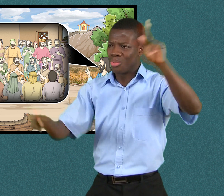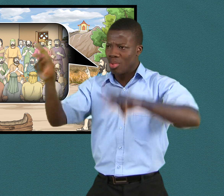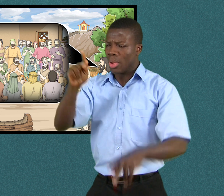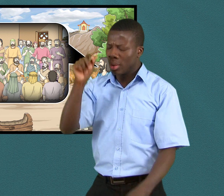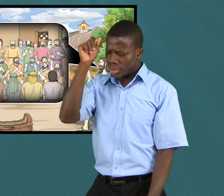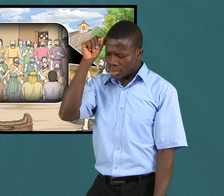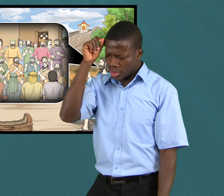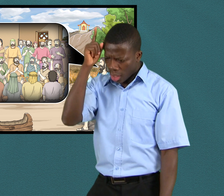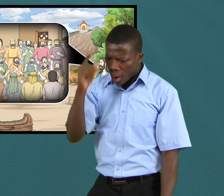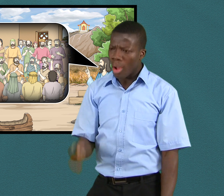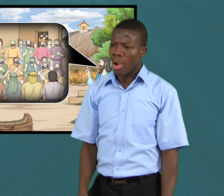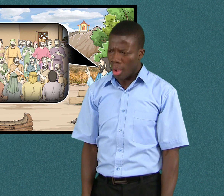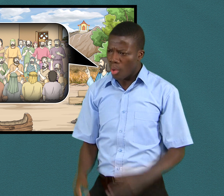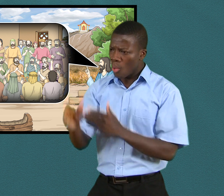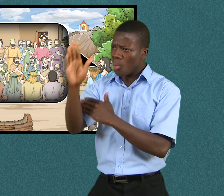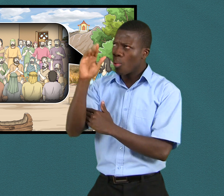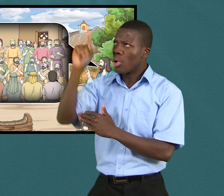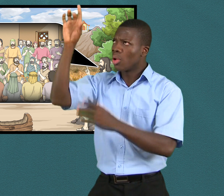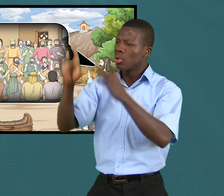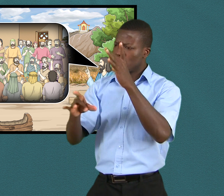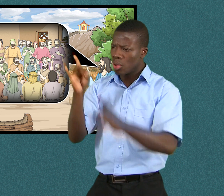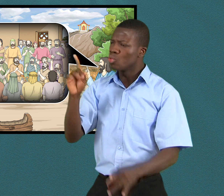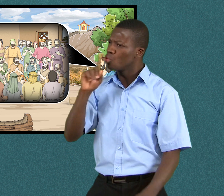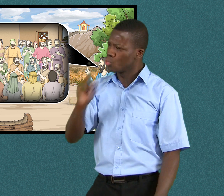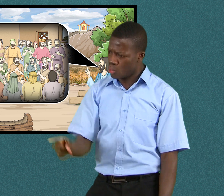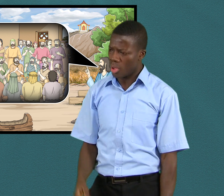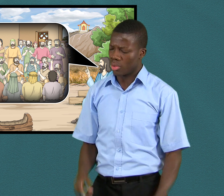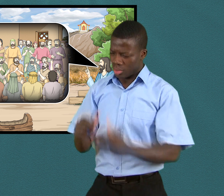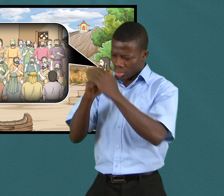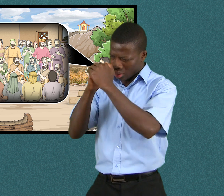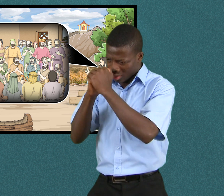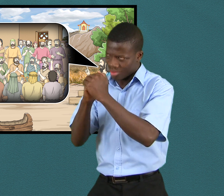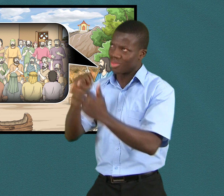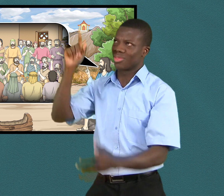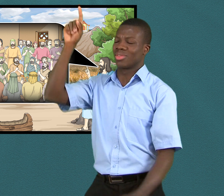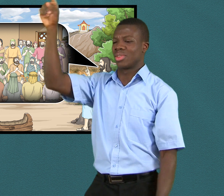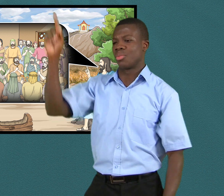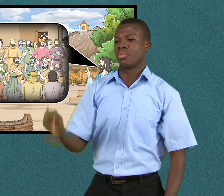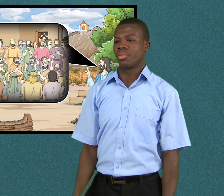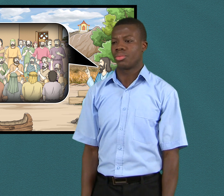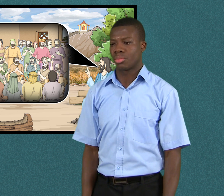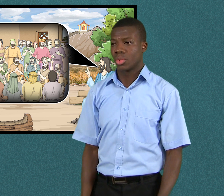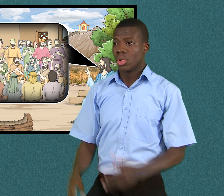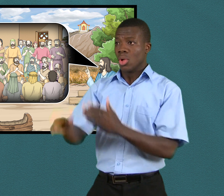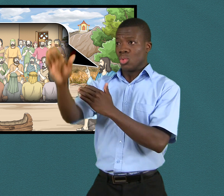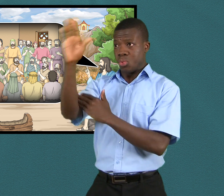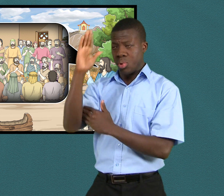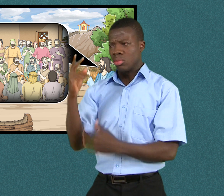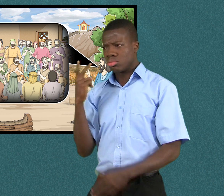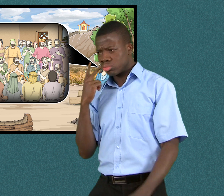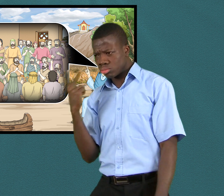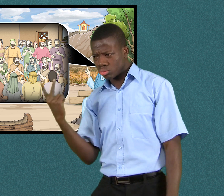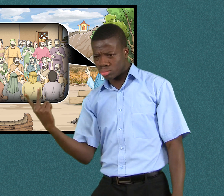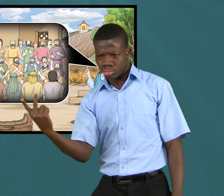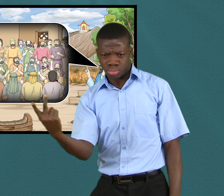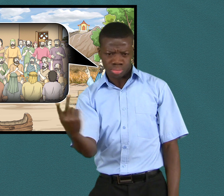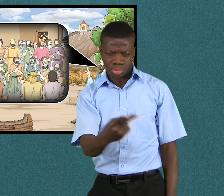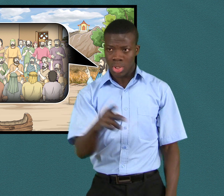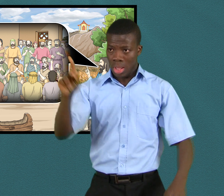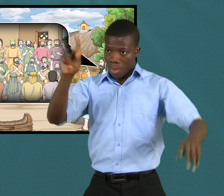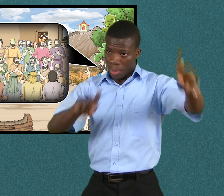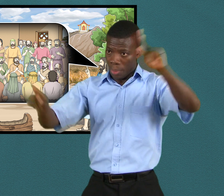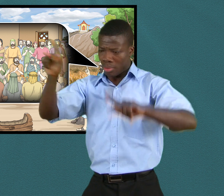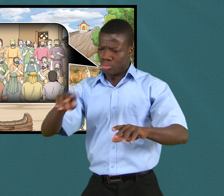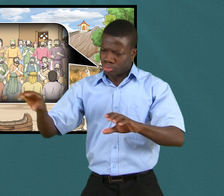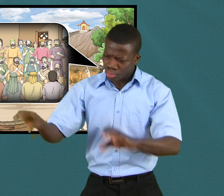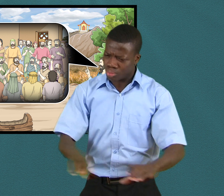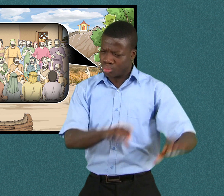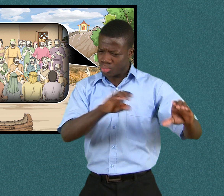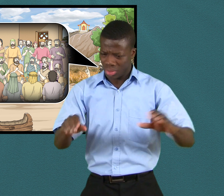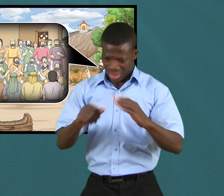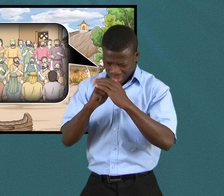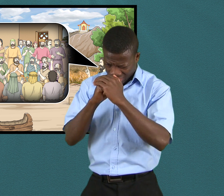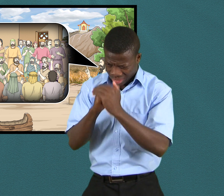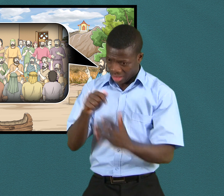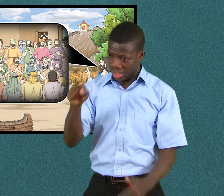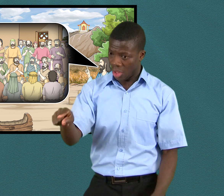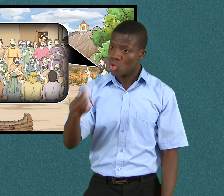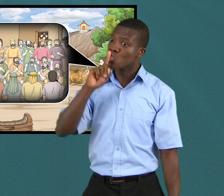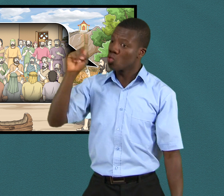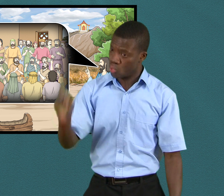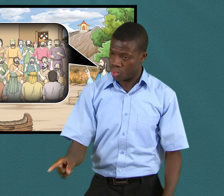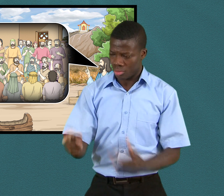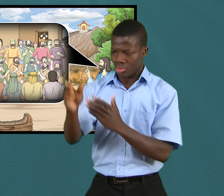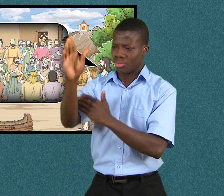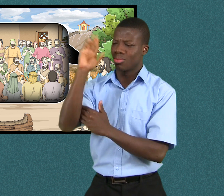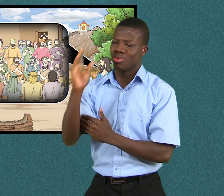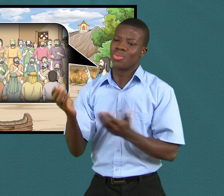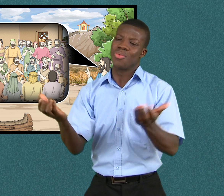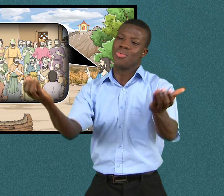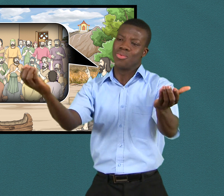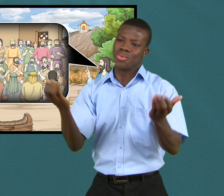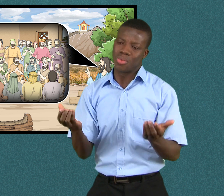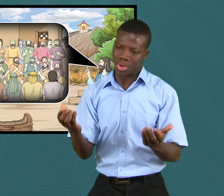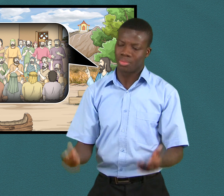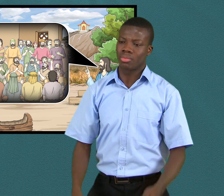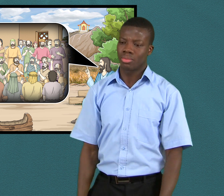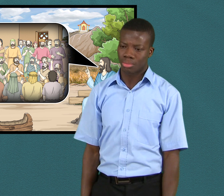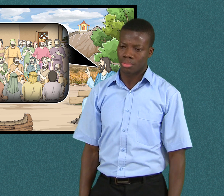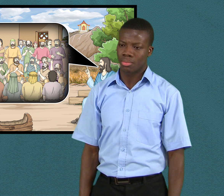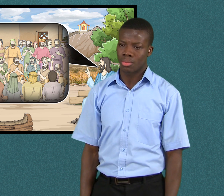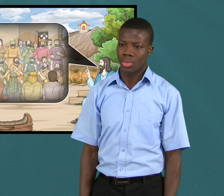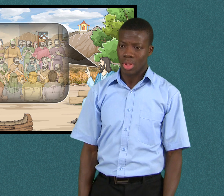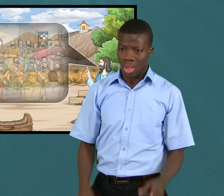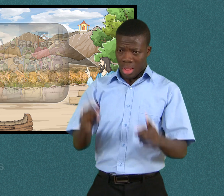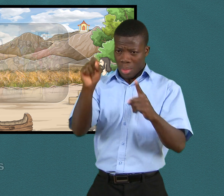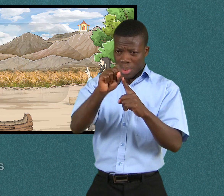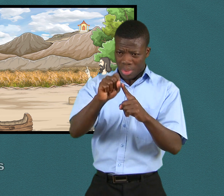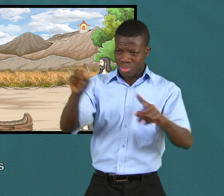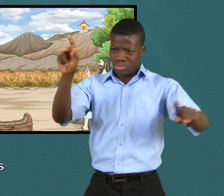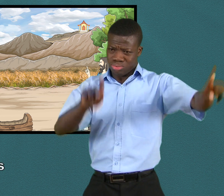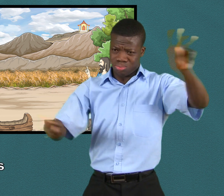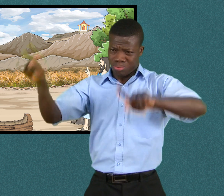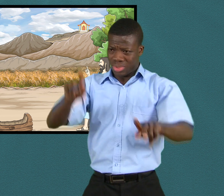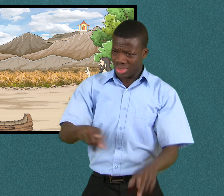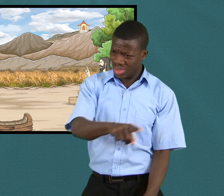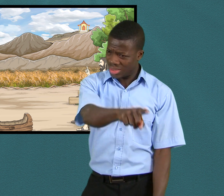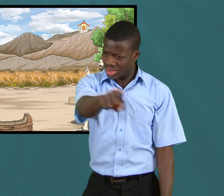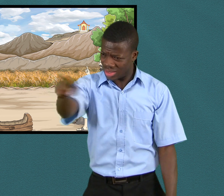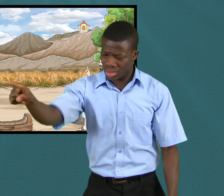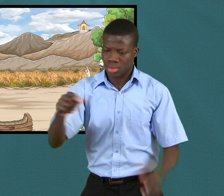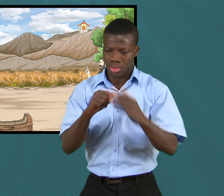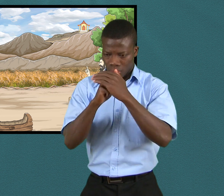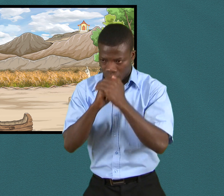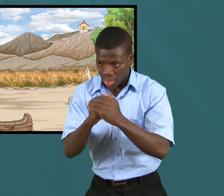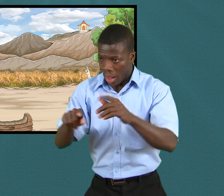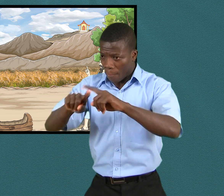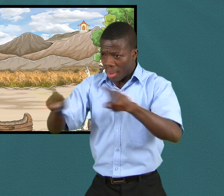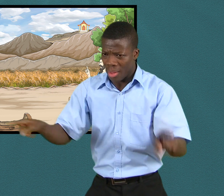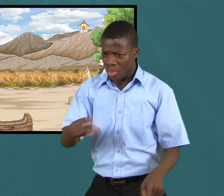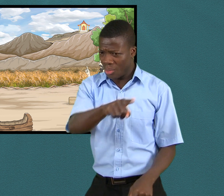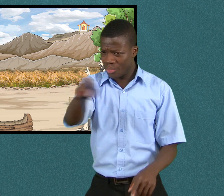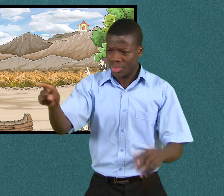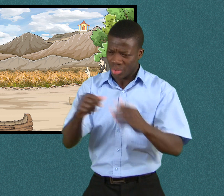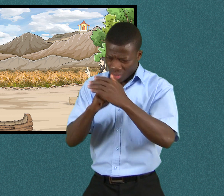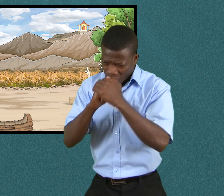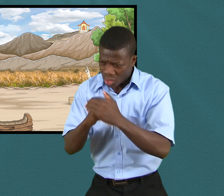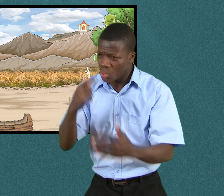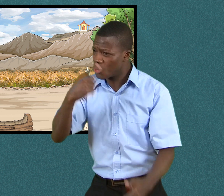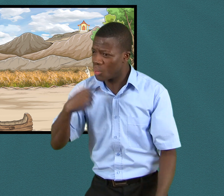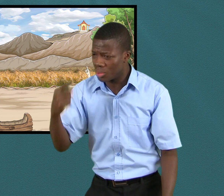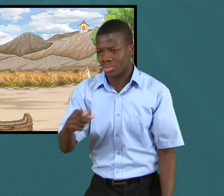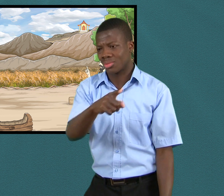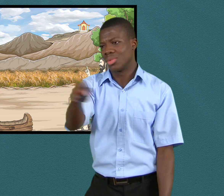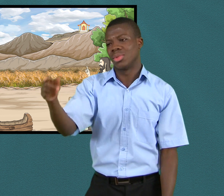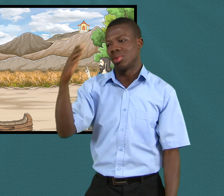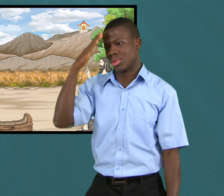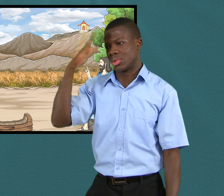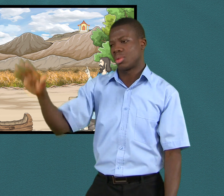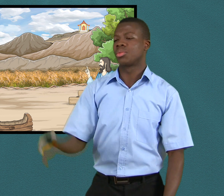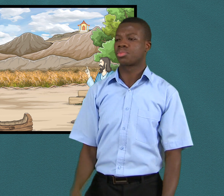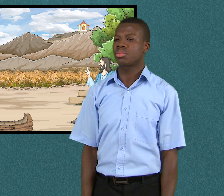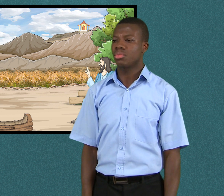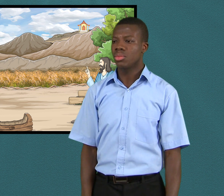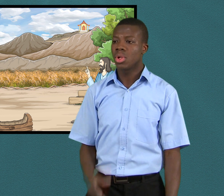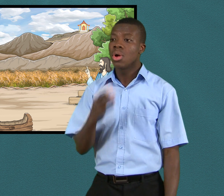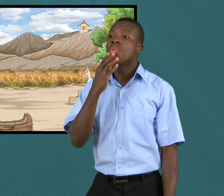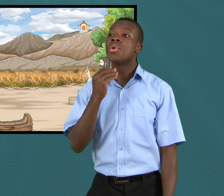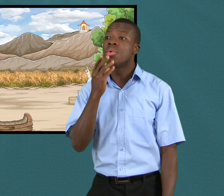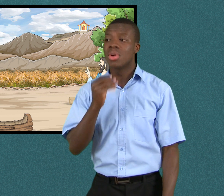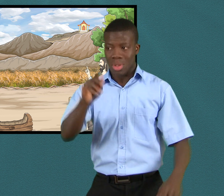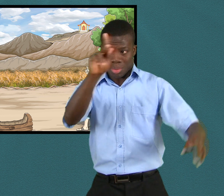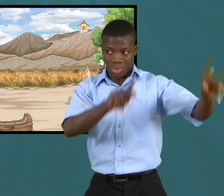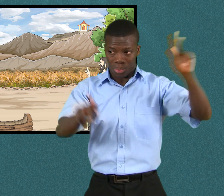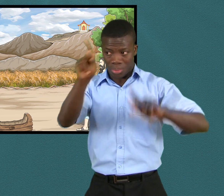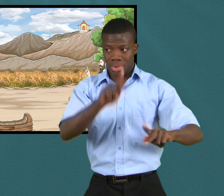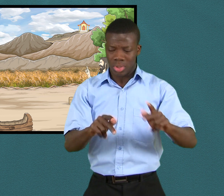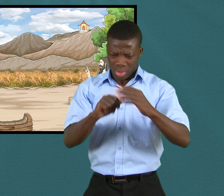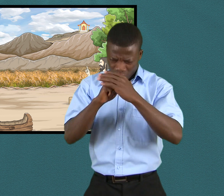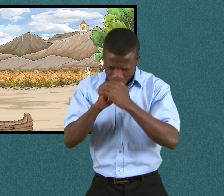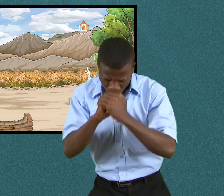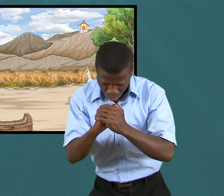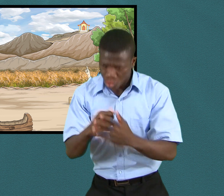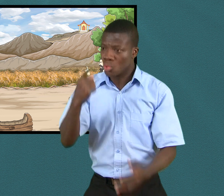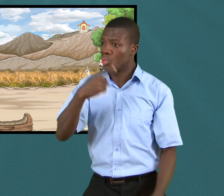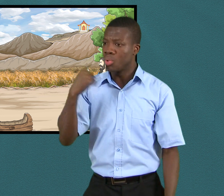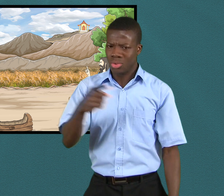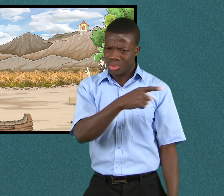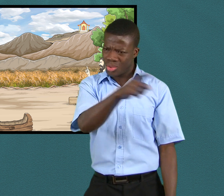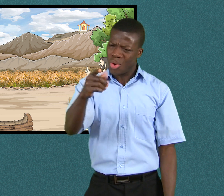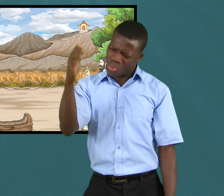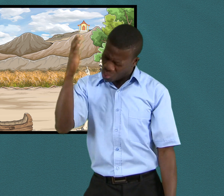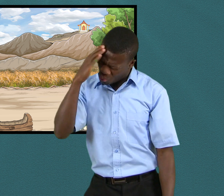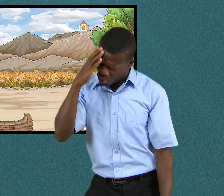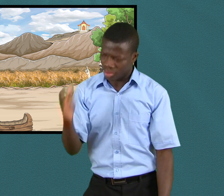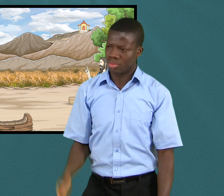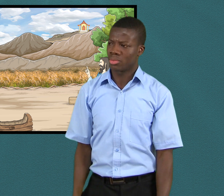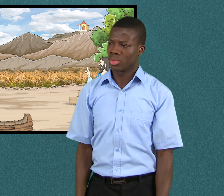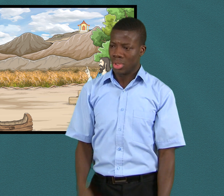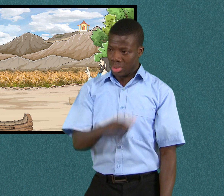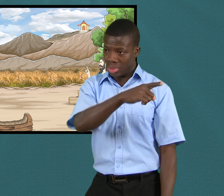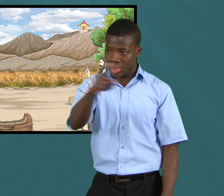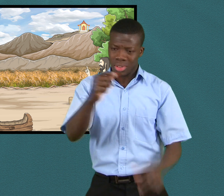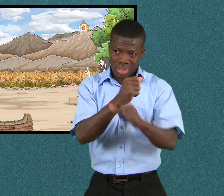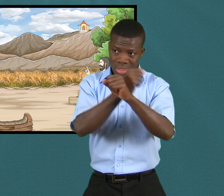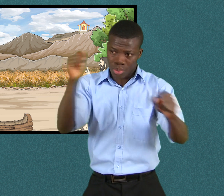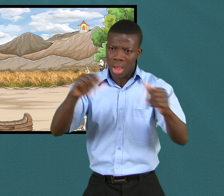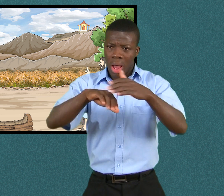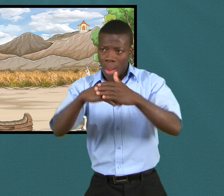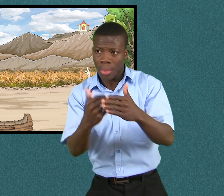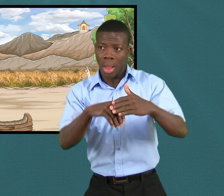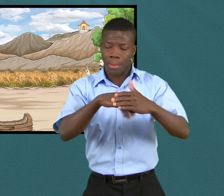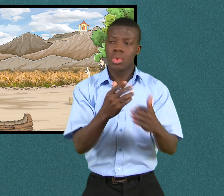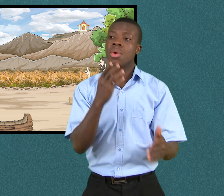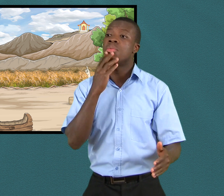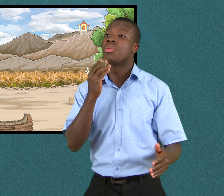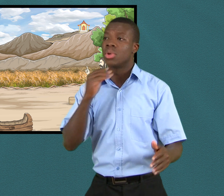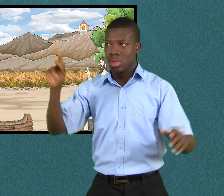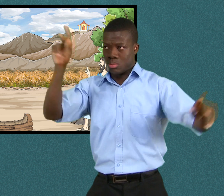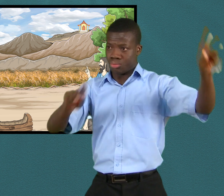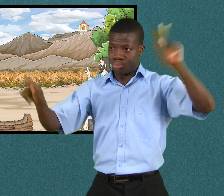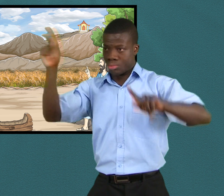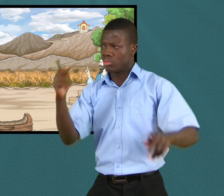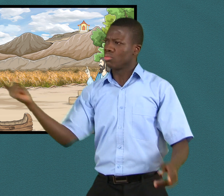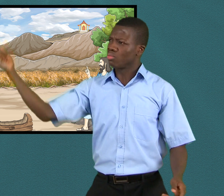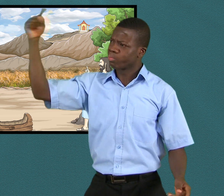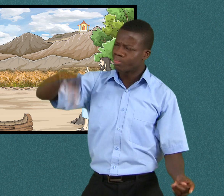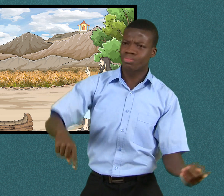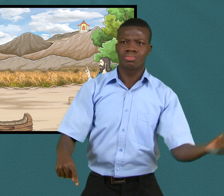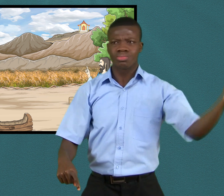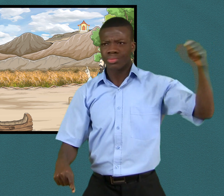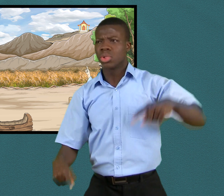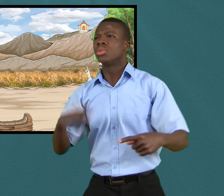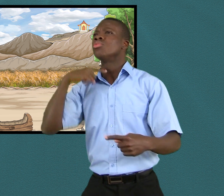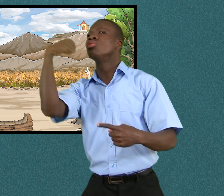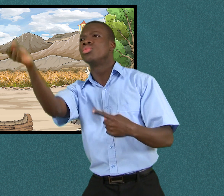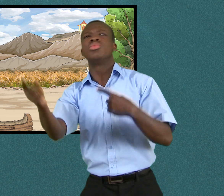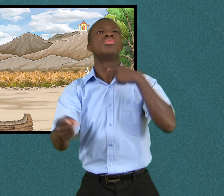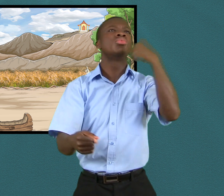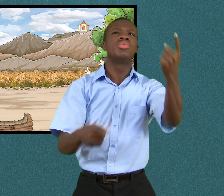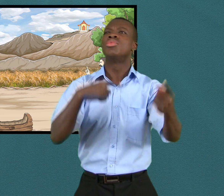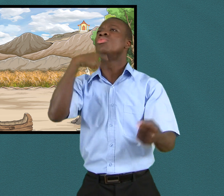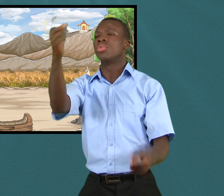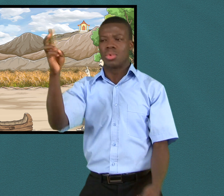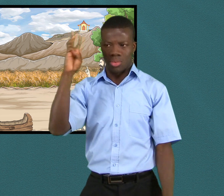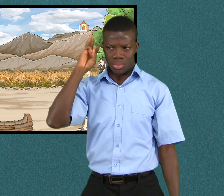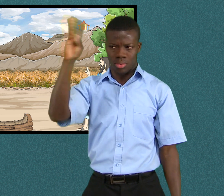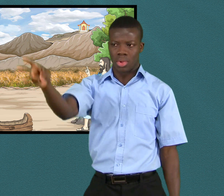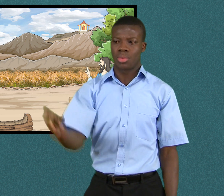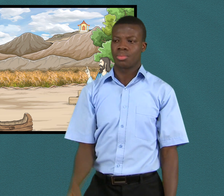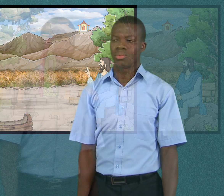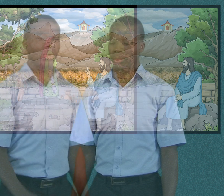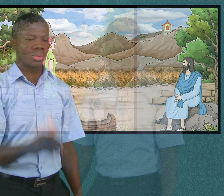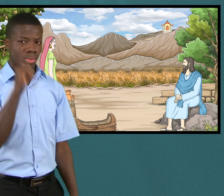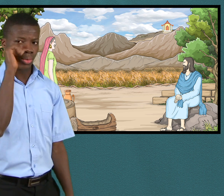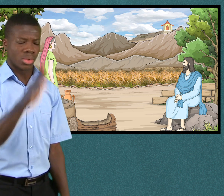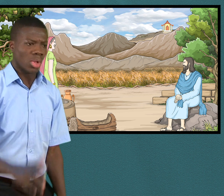But a time is coming and has now come when the true worshipers will worship the Father in spirit and in truth, for the Father is seeking such as these to worship Him.